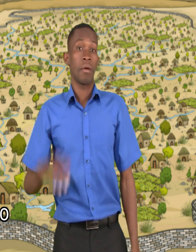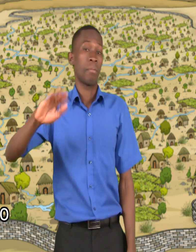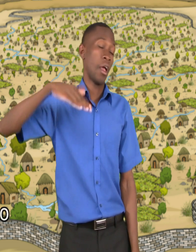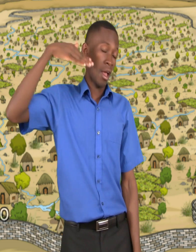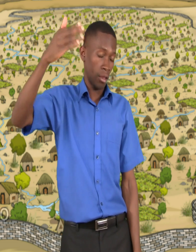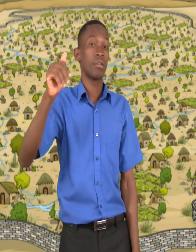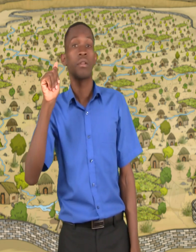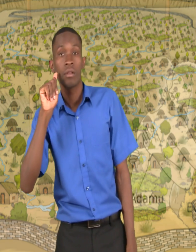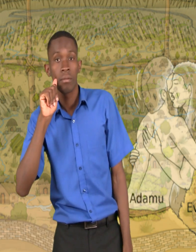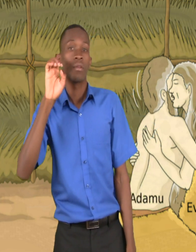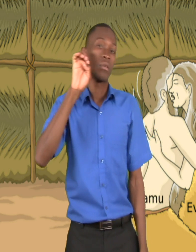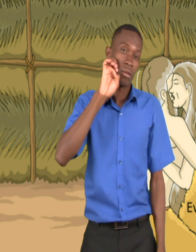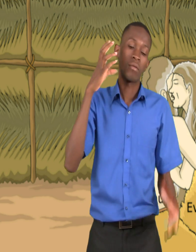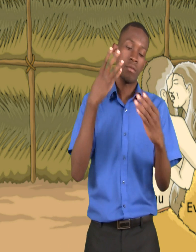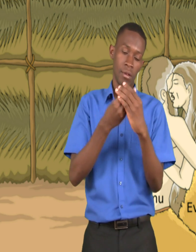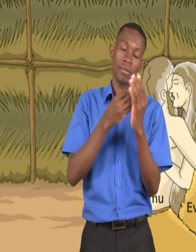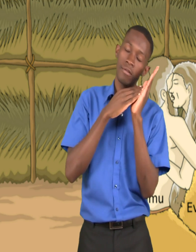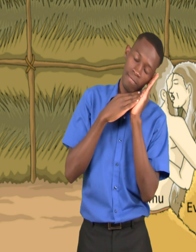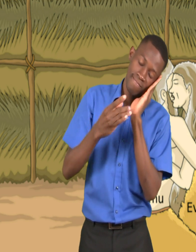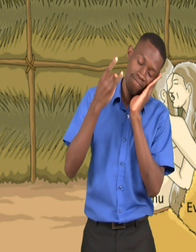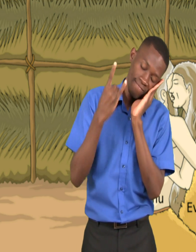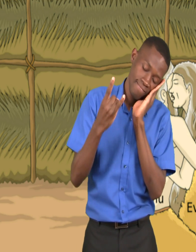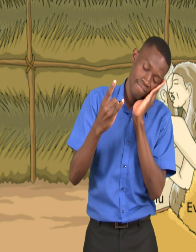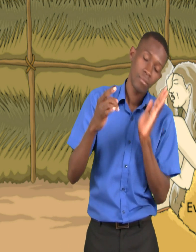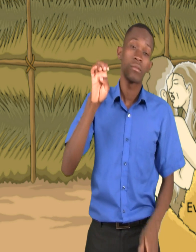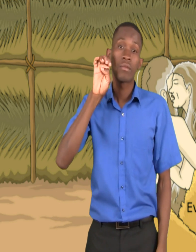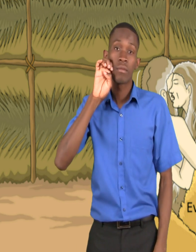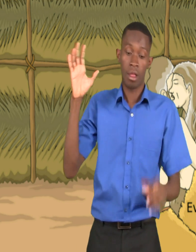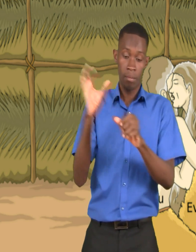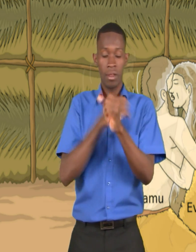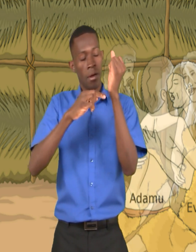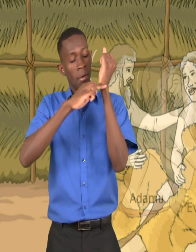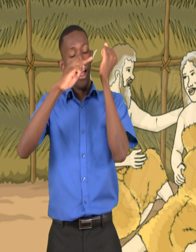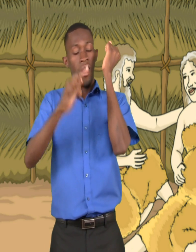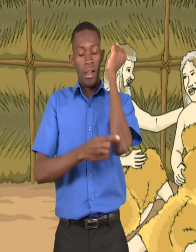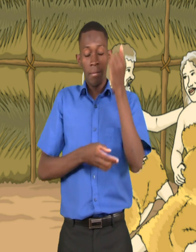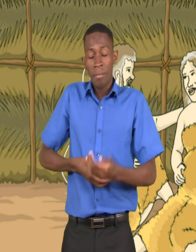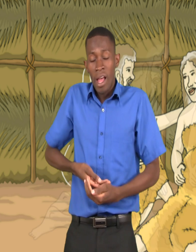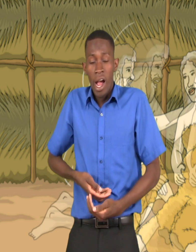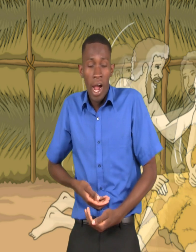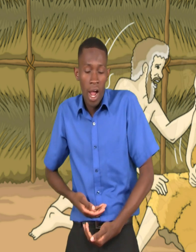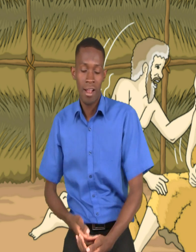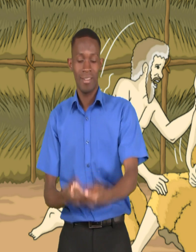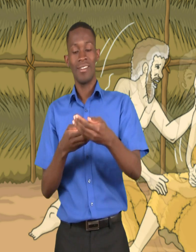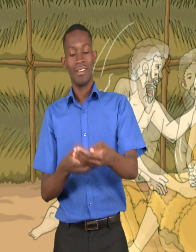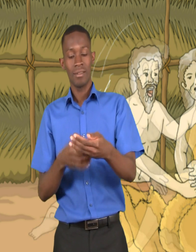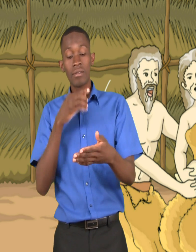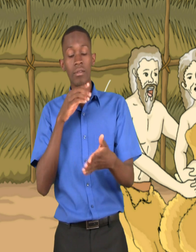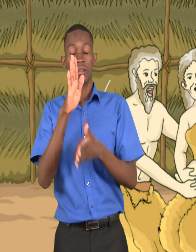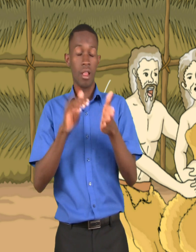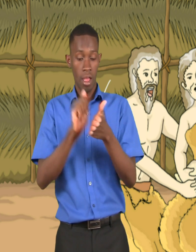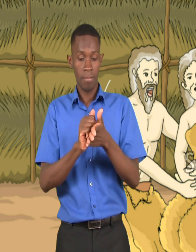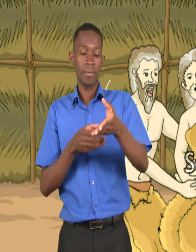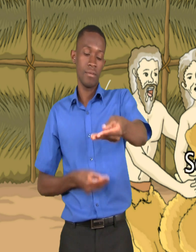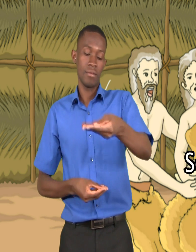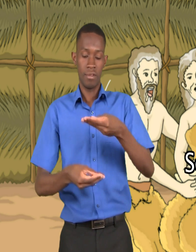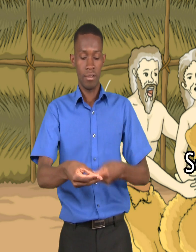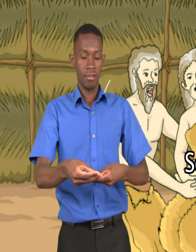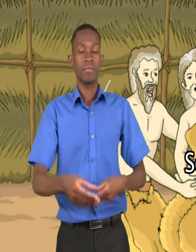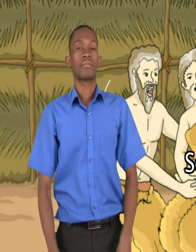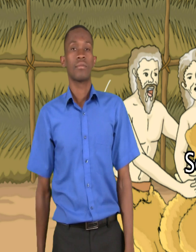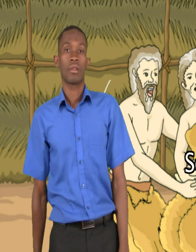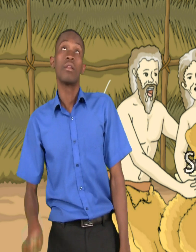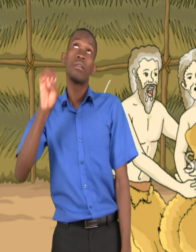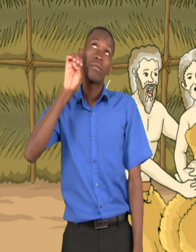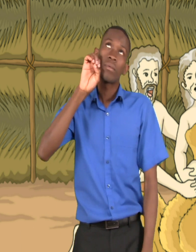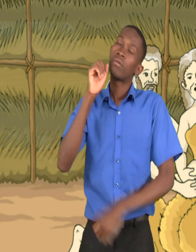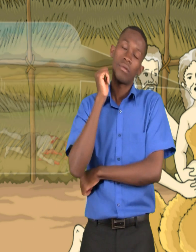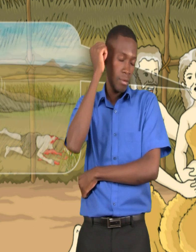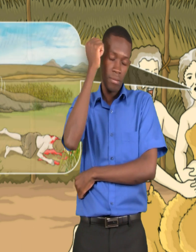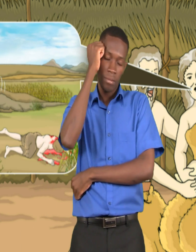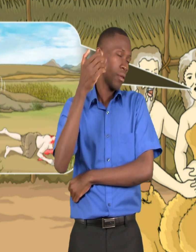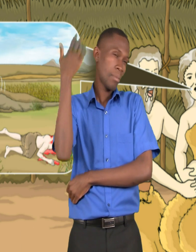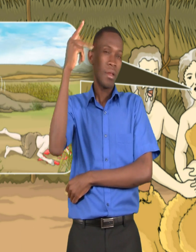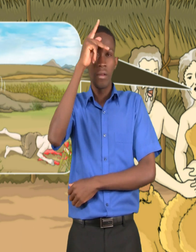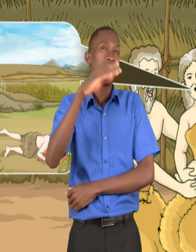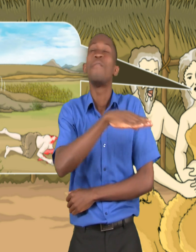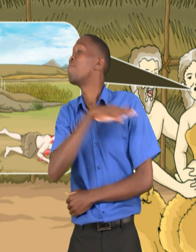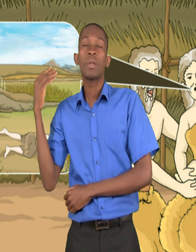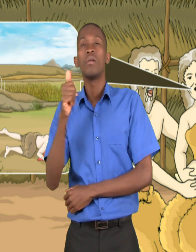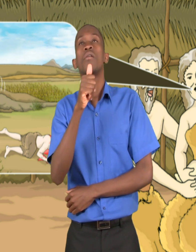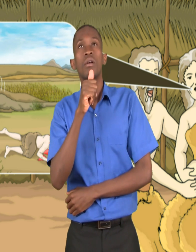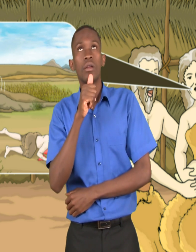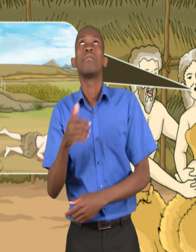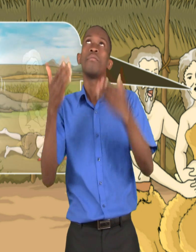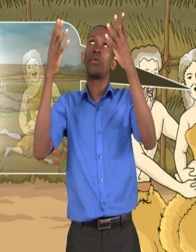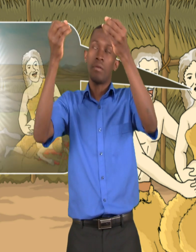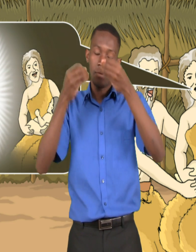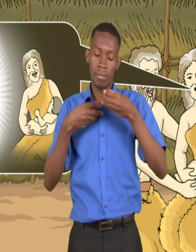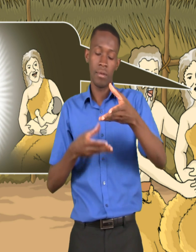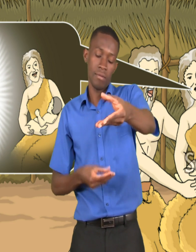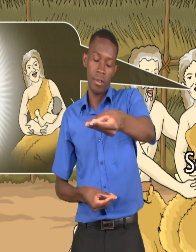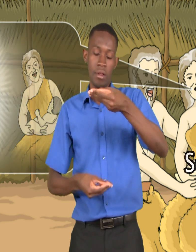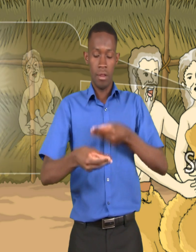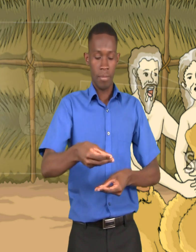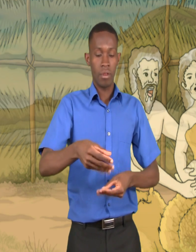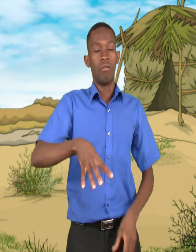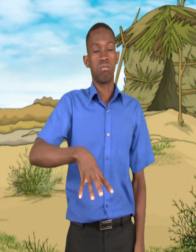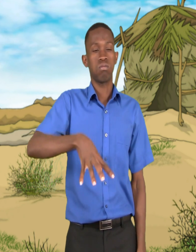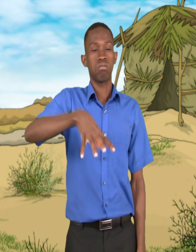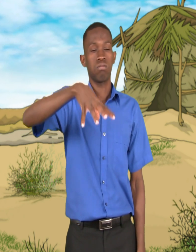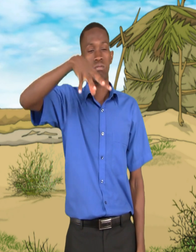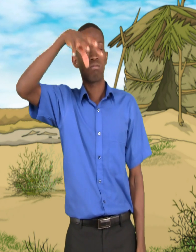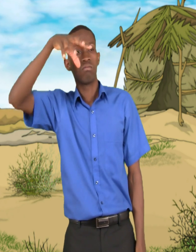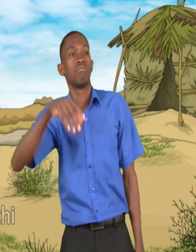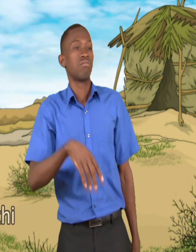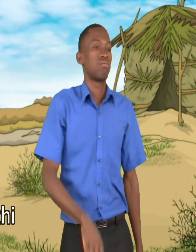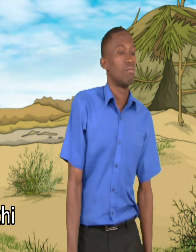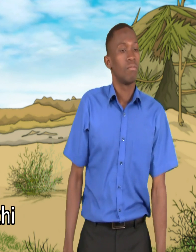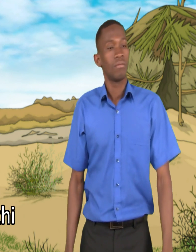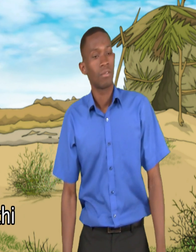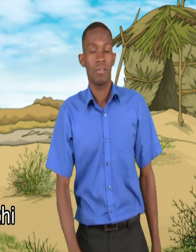And Adam again had relations with his wife, and she gave birth to a son and named him Seth, saying, “God has granted me another seed in place of Abel, since Cain killed him.”